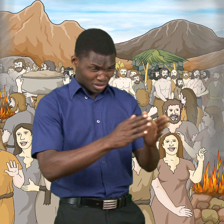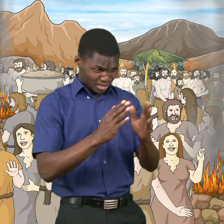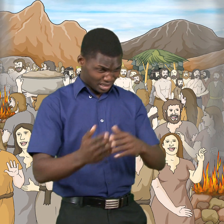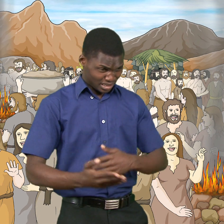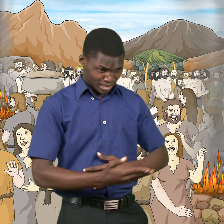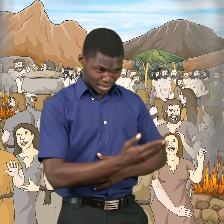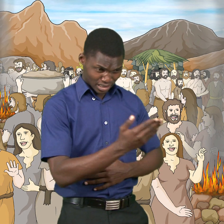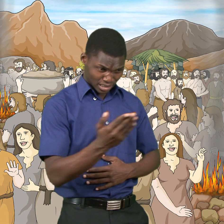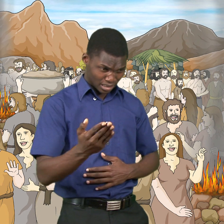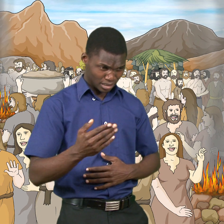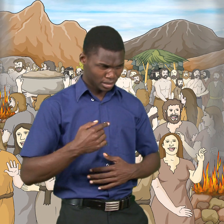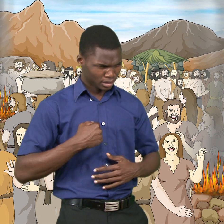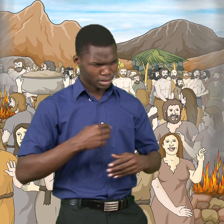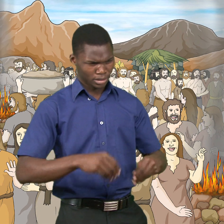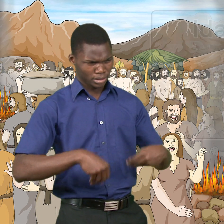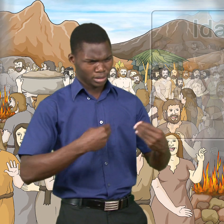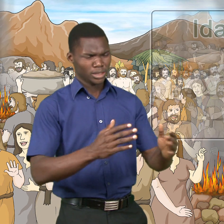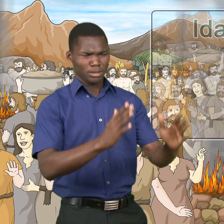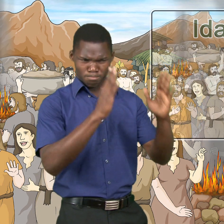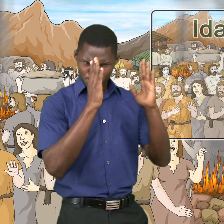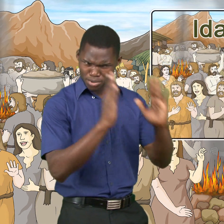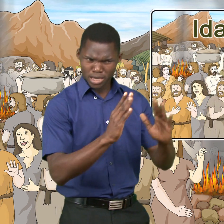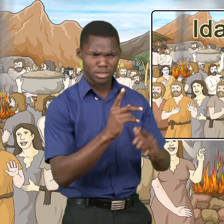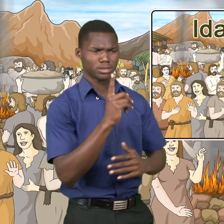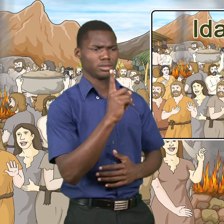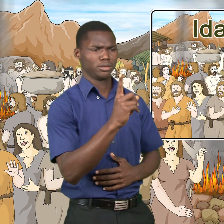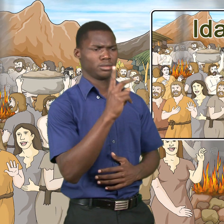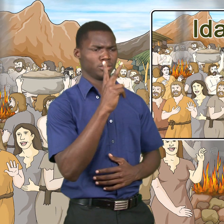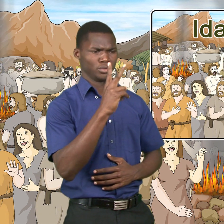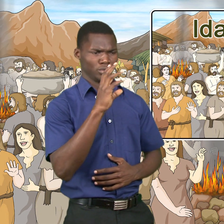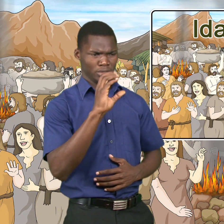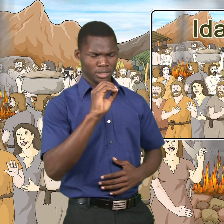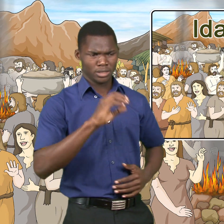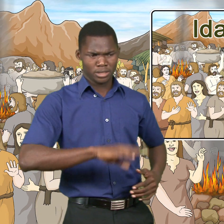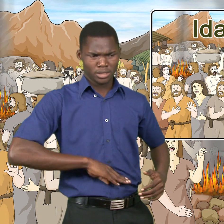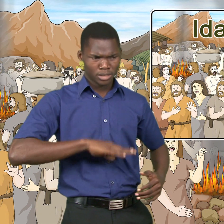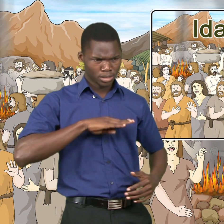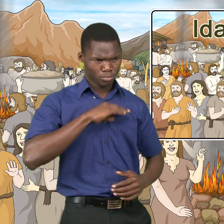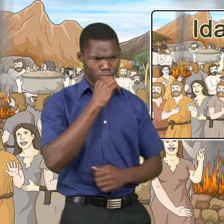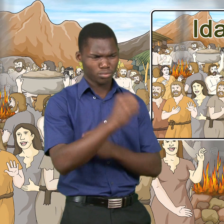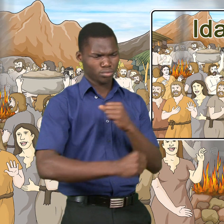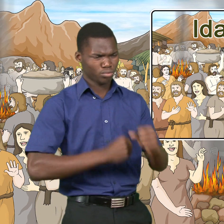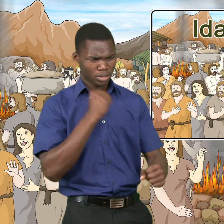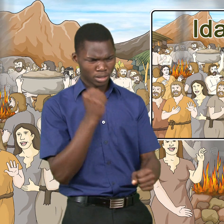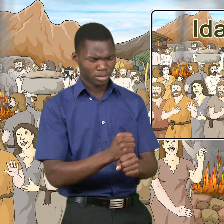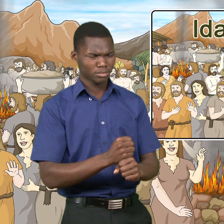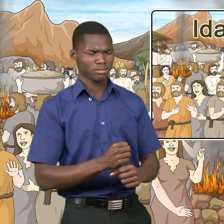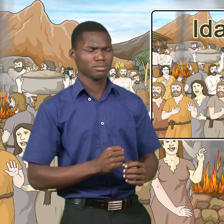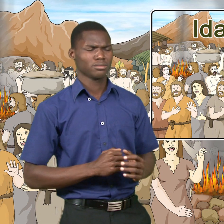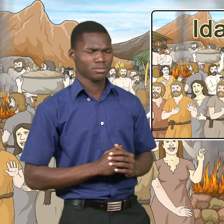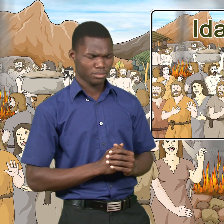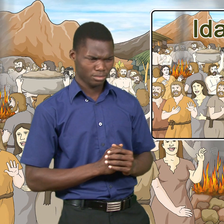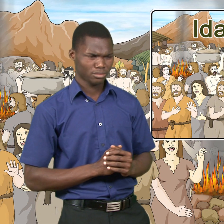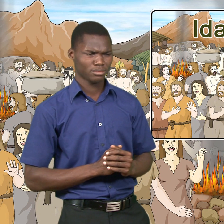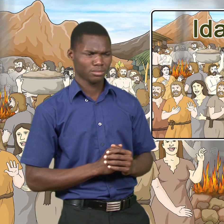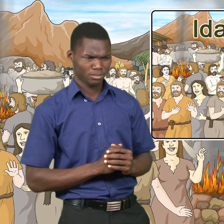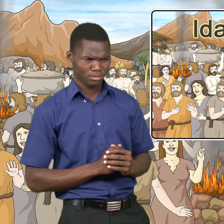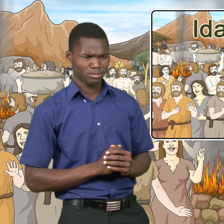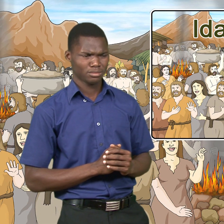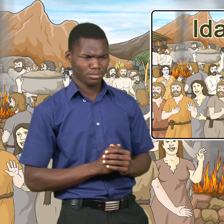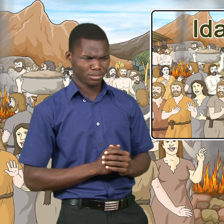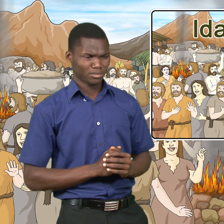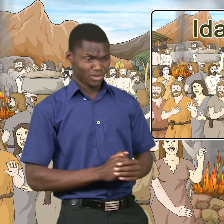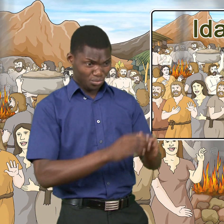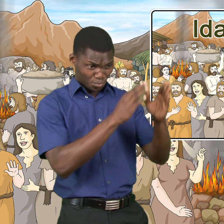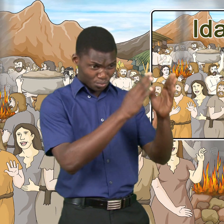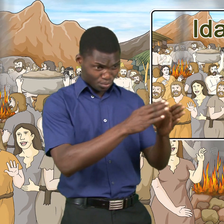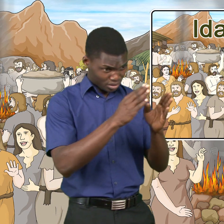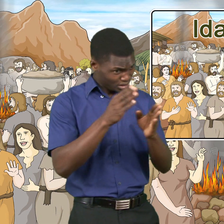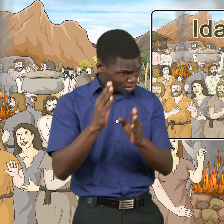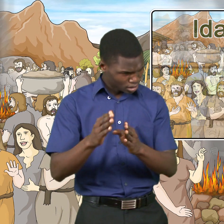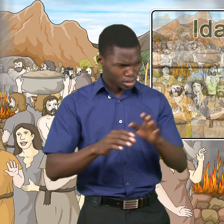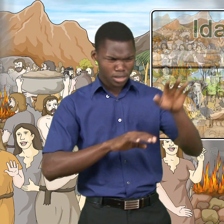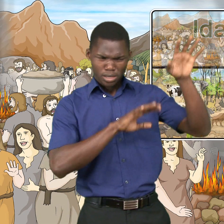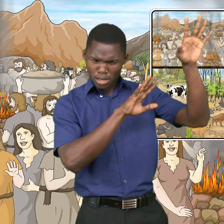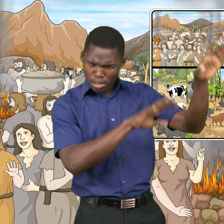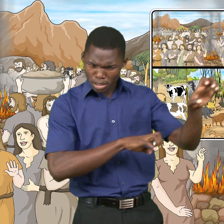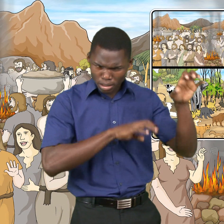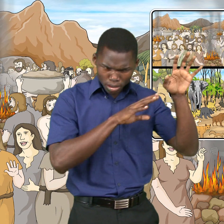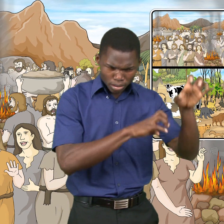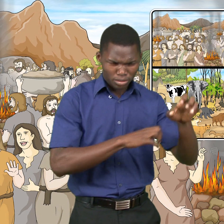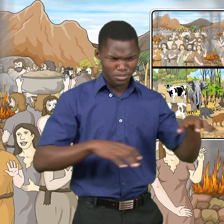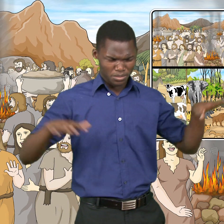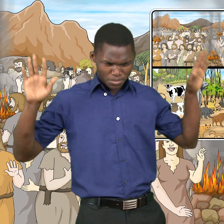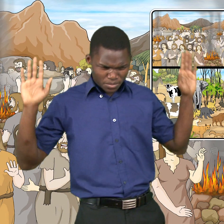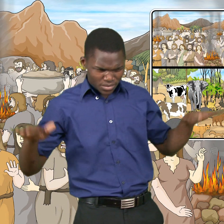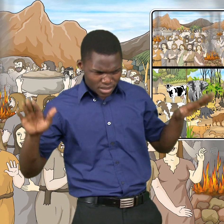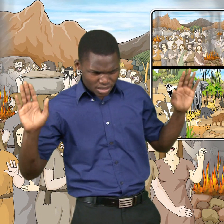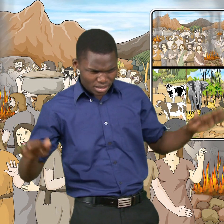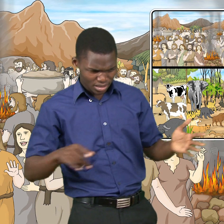his days shall be 120 years.” The Nephilim were on the earth in those days—and afterward as well—when the sons of God had relations with the daughters of men. And they bore them children who became the mighty men of old, men of renown. Then the LORD saw that the wickedness of man was great upon the earth, and that every inclination of the thoughts of his heart was altogether evil all the time. And the LORD regretted that He had made man on the earth, and He was grieved in His heart.